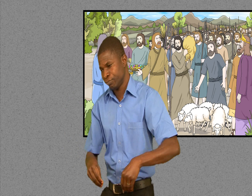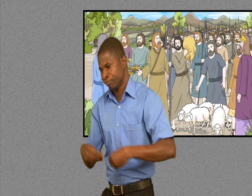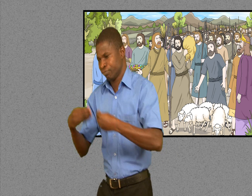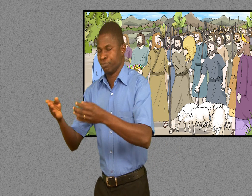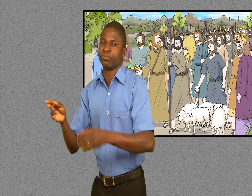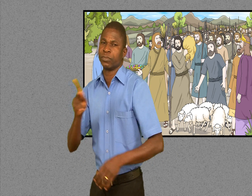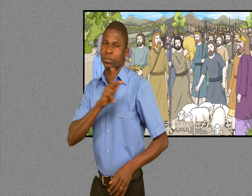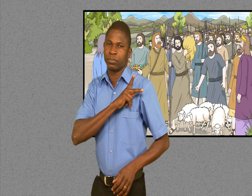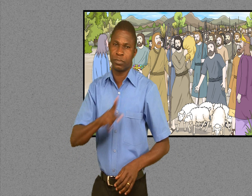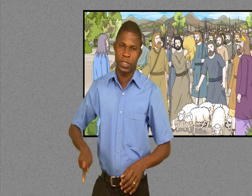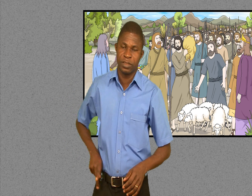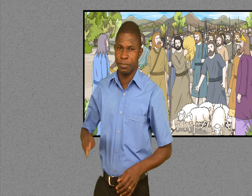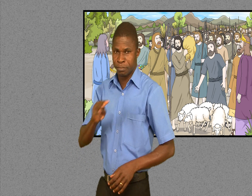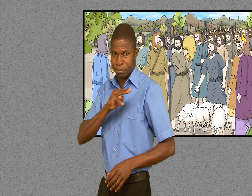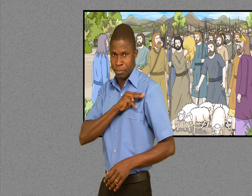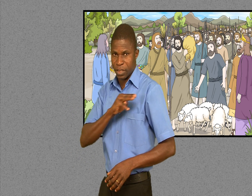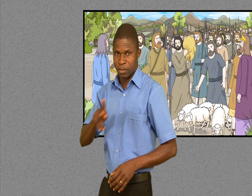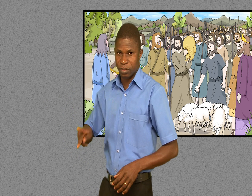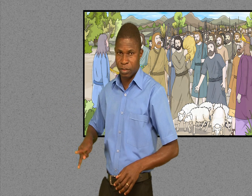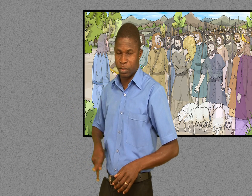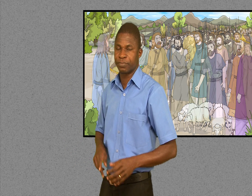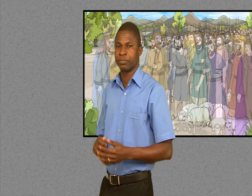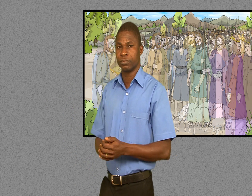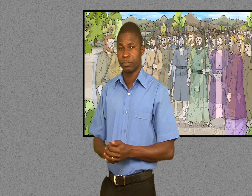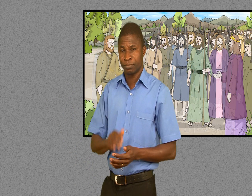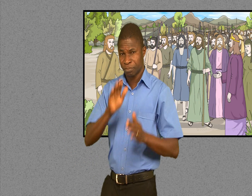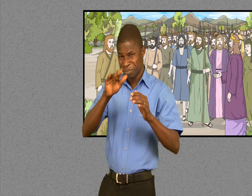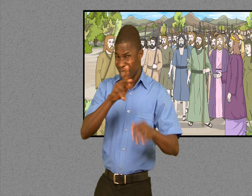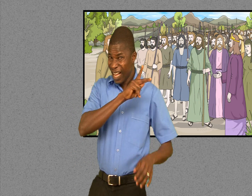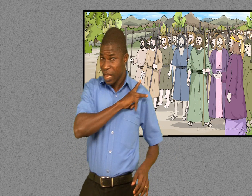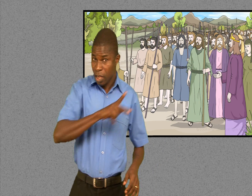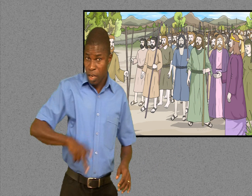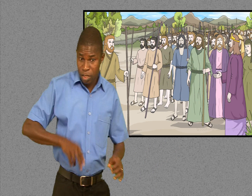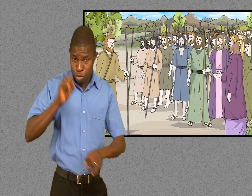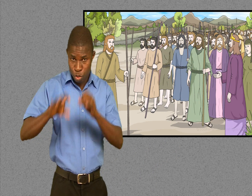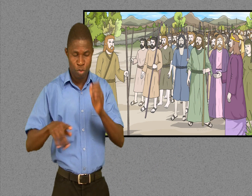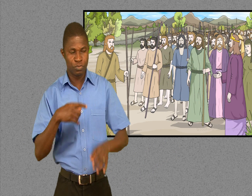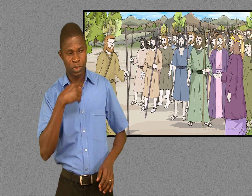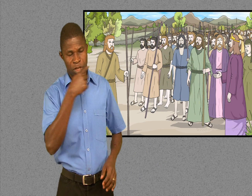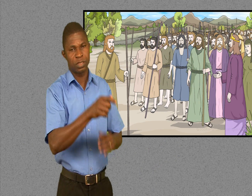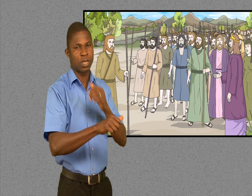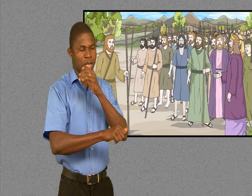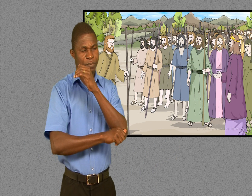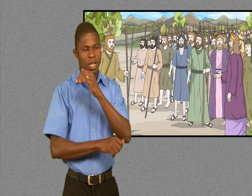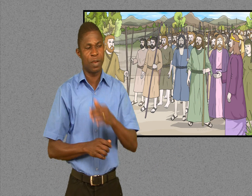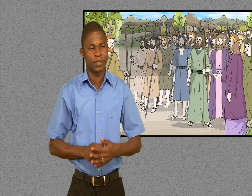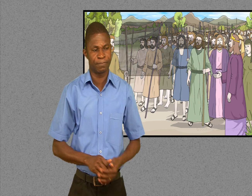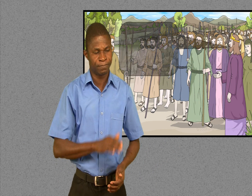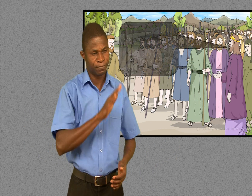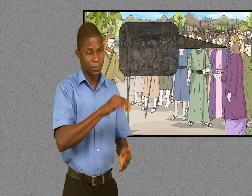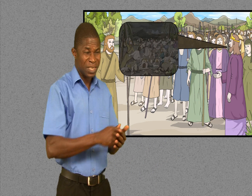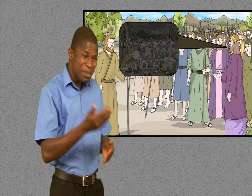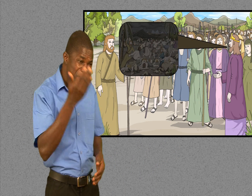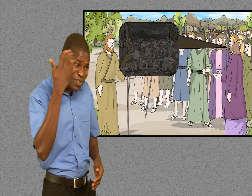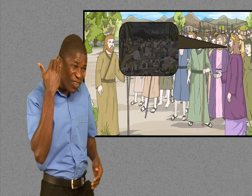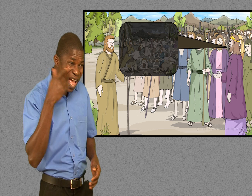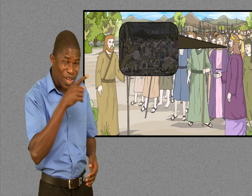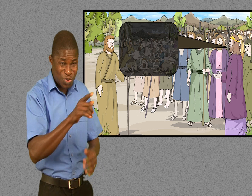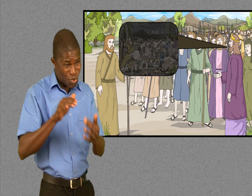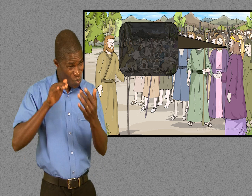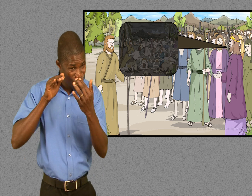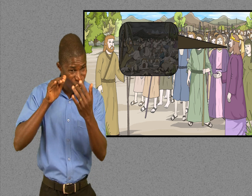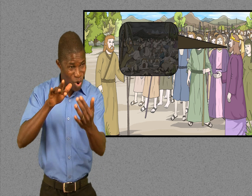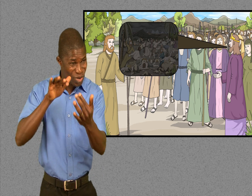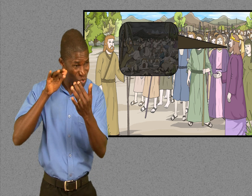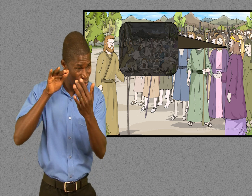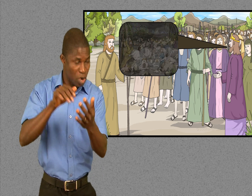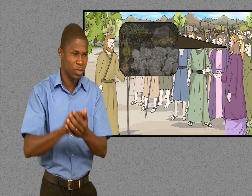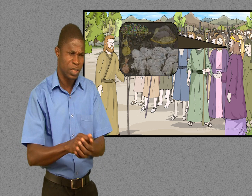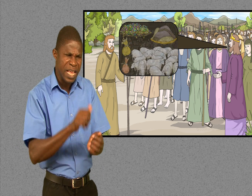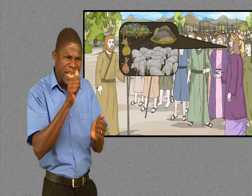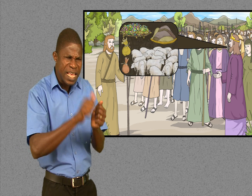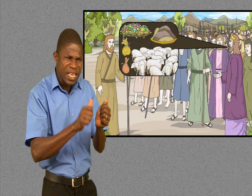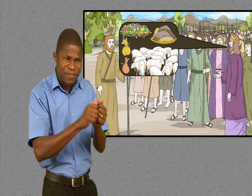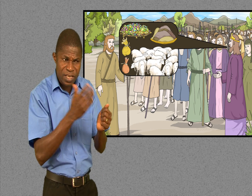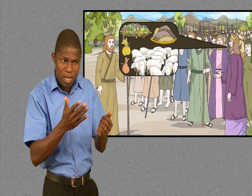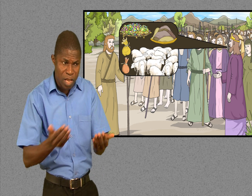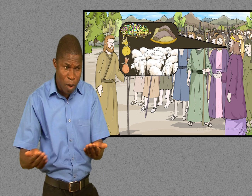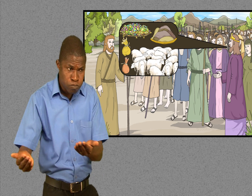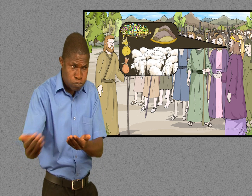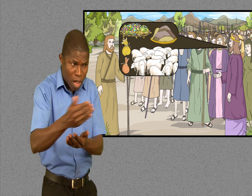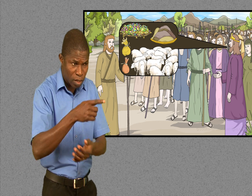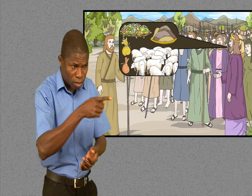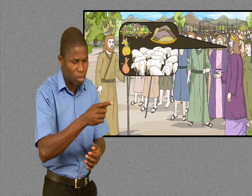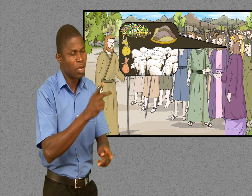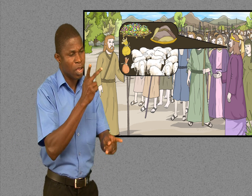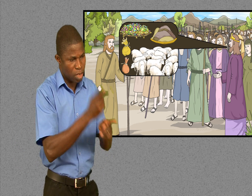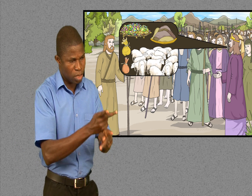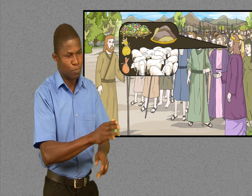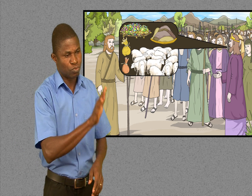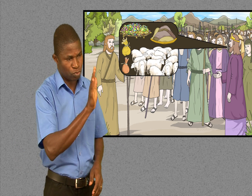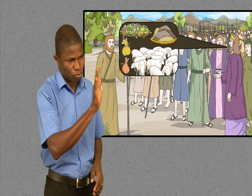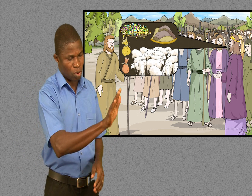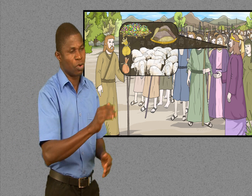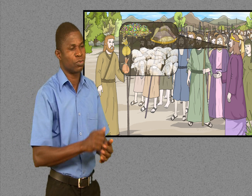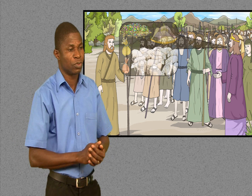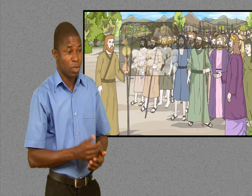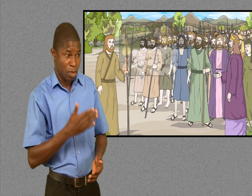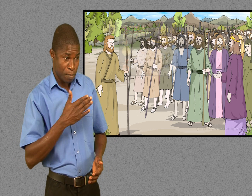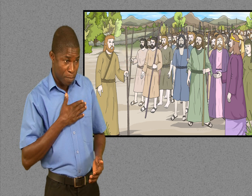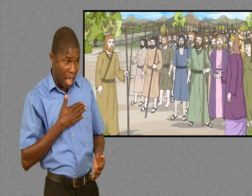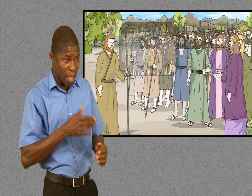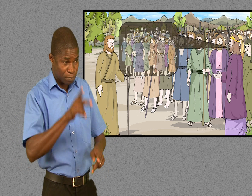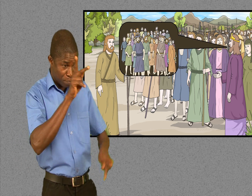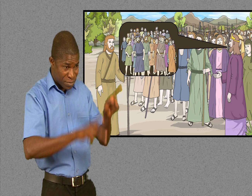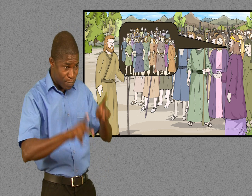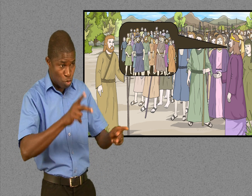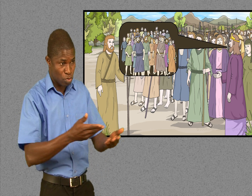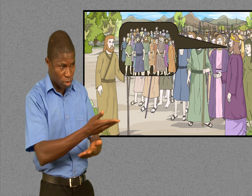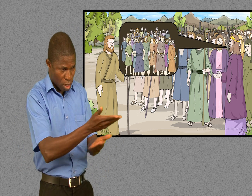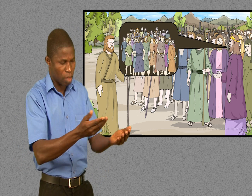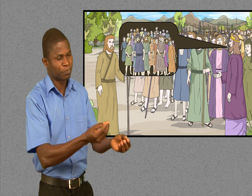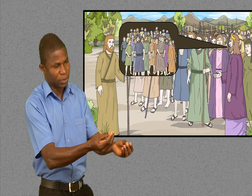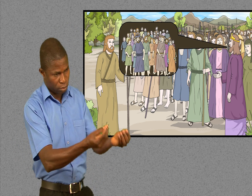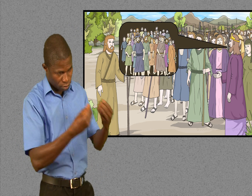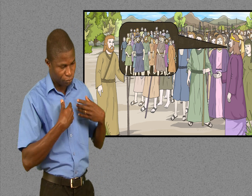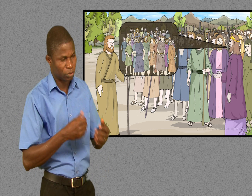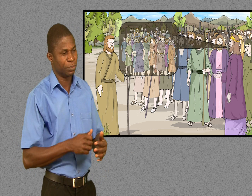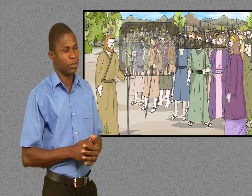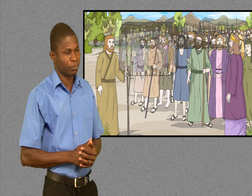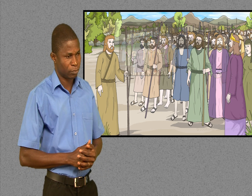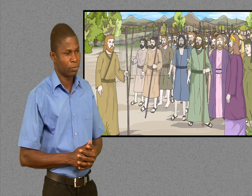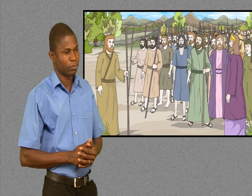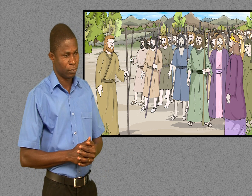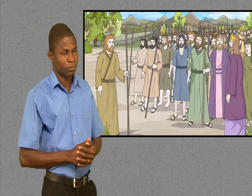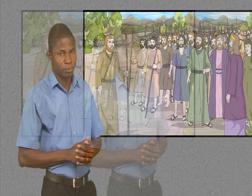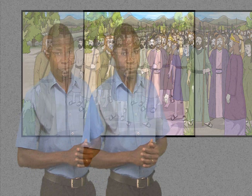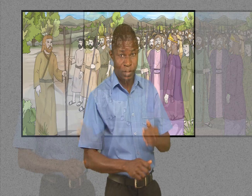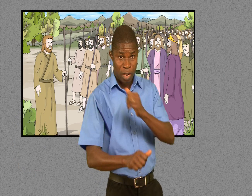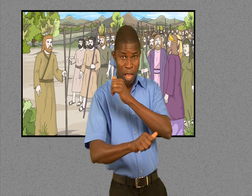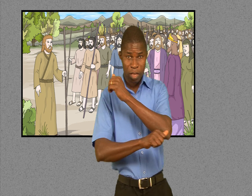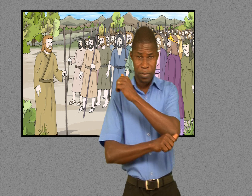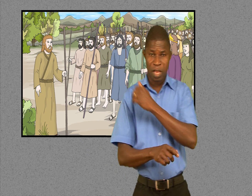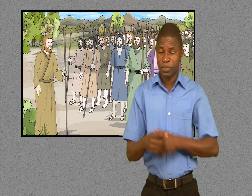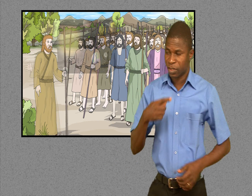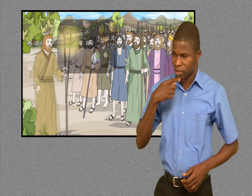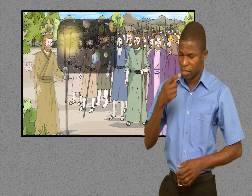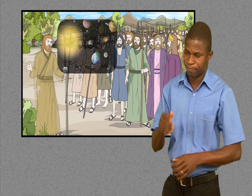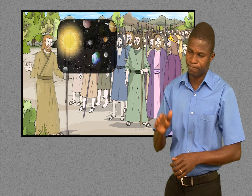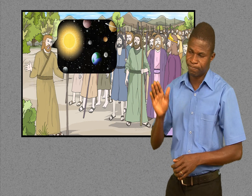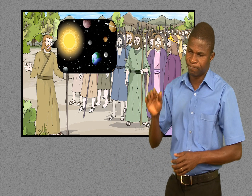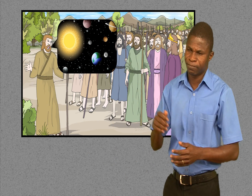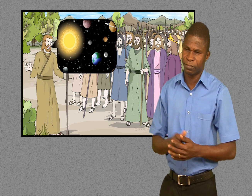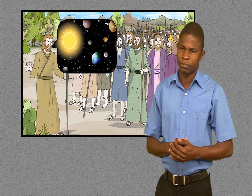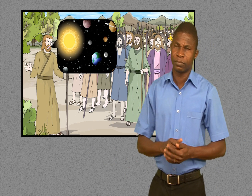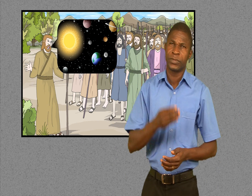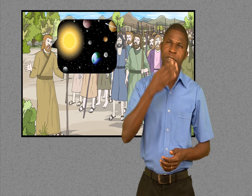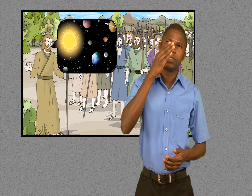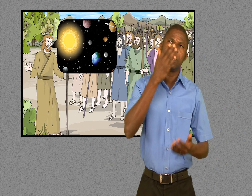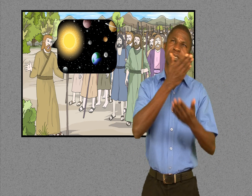The king of Sodom said to Abram, “Give me the people, but take the goods for yourself.”